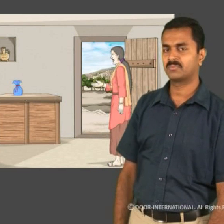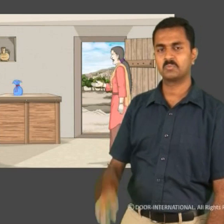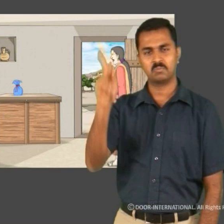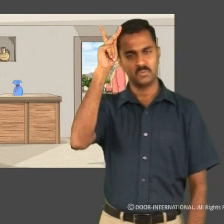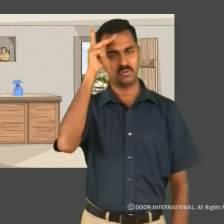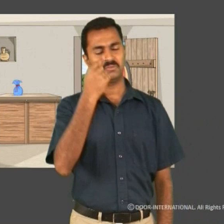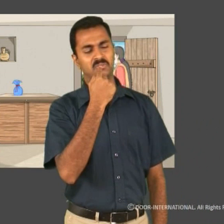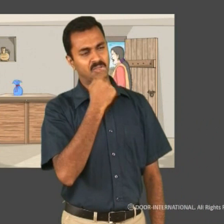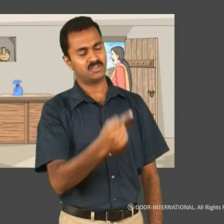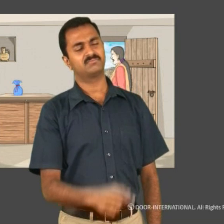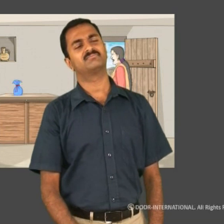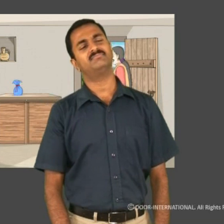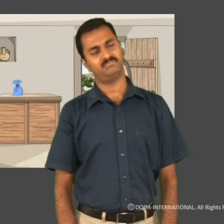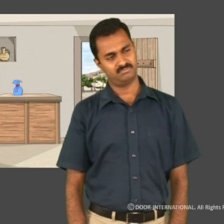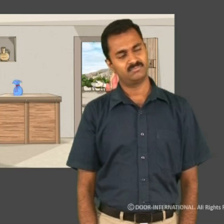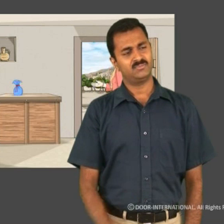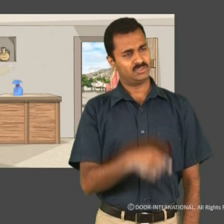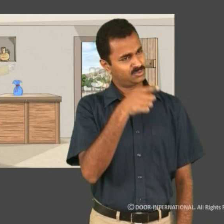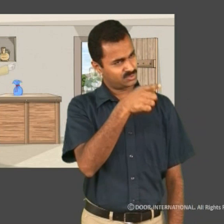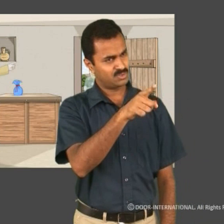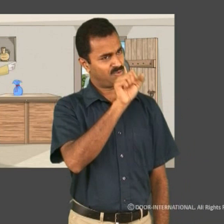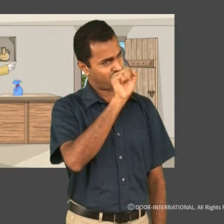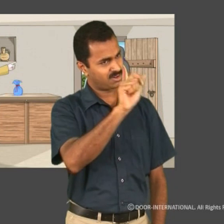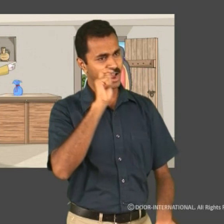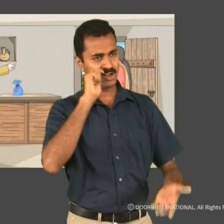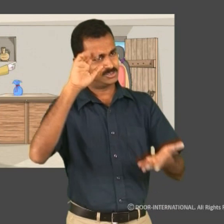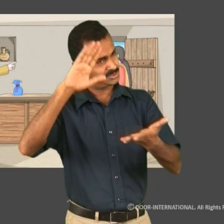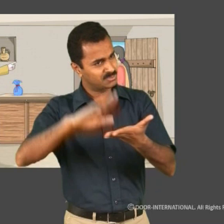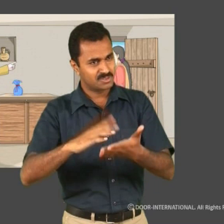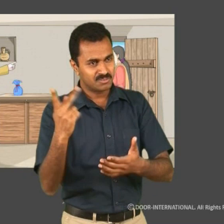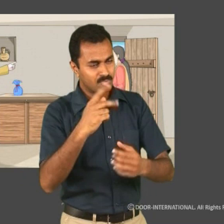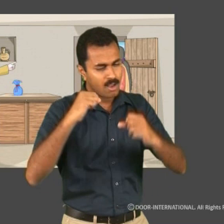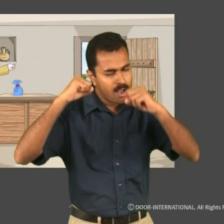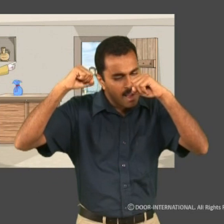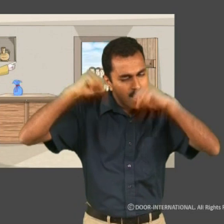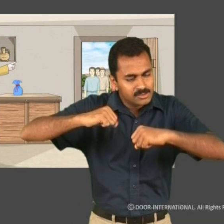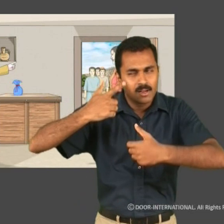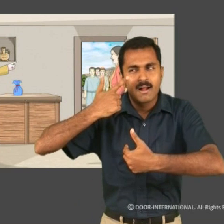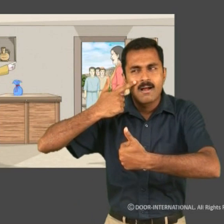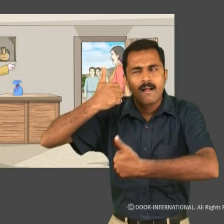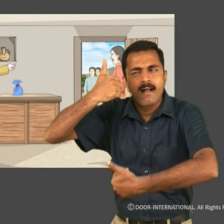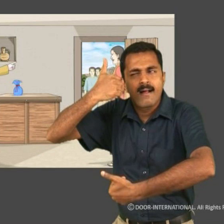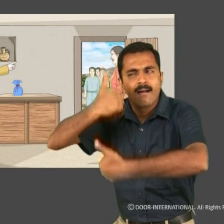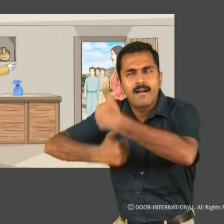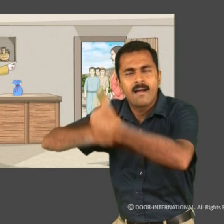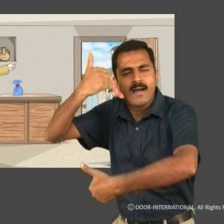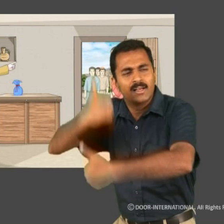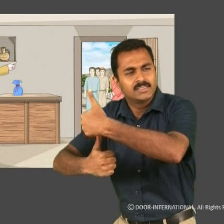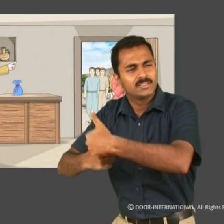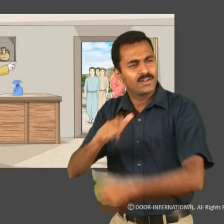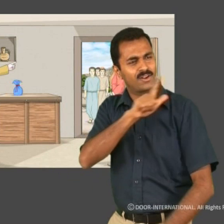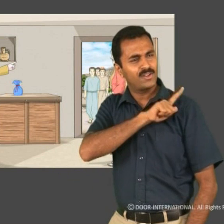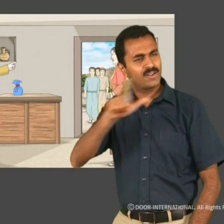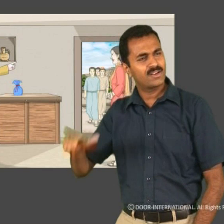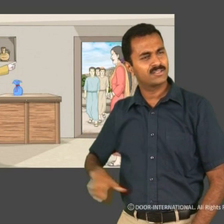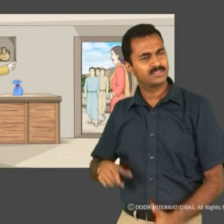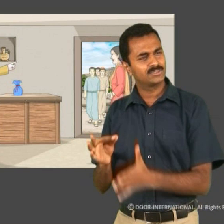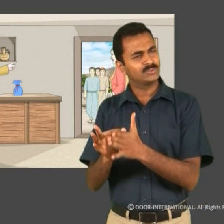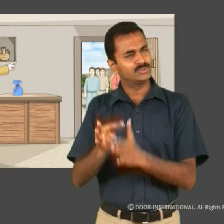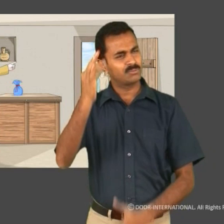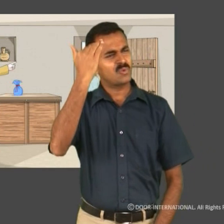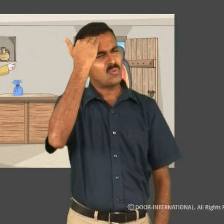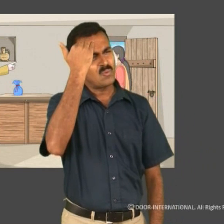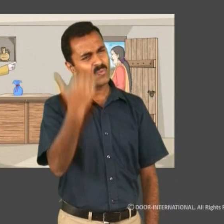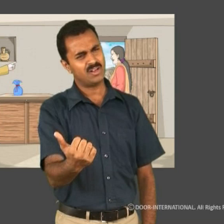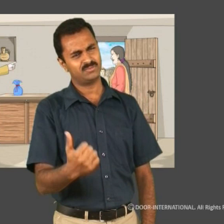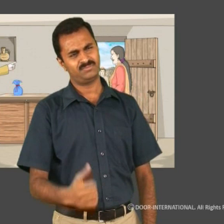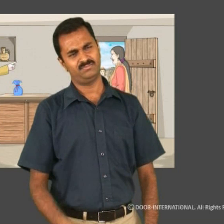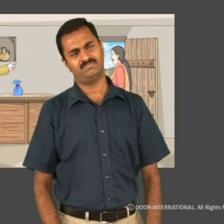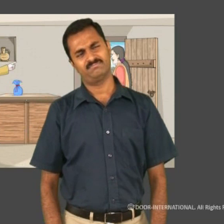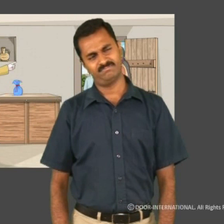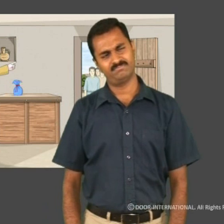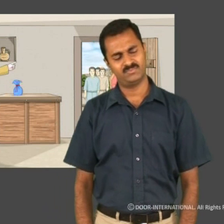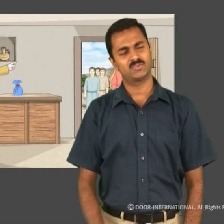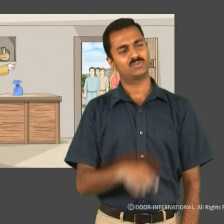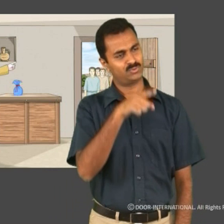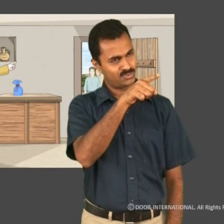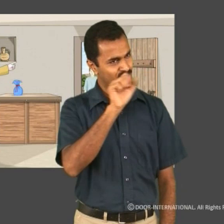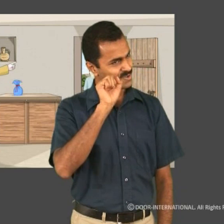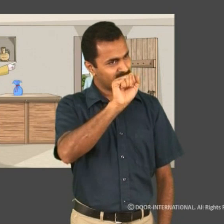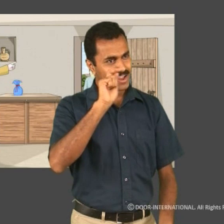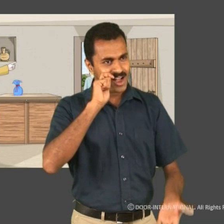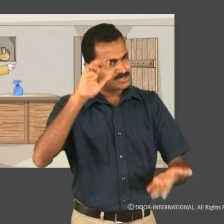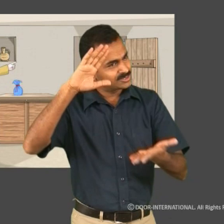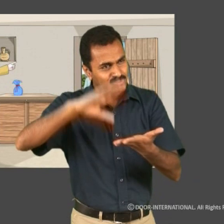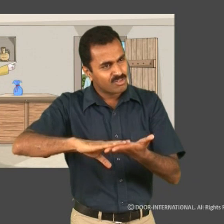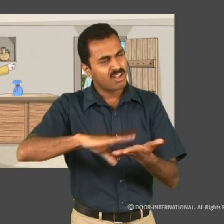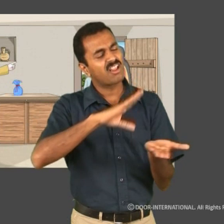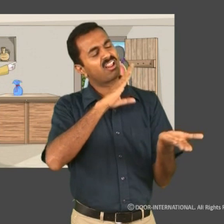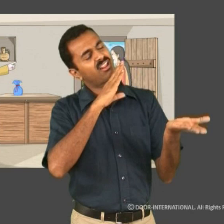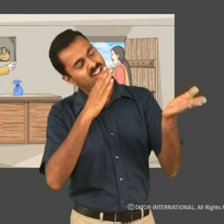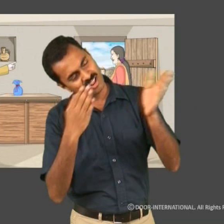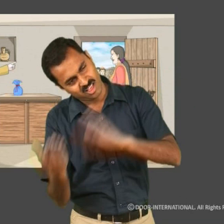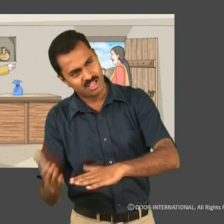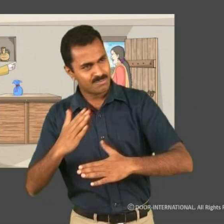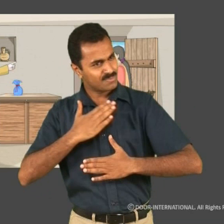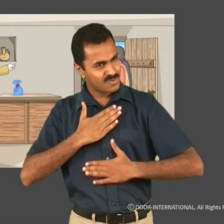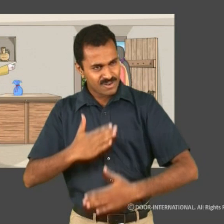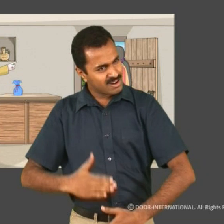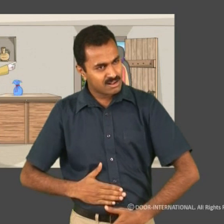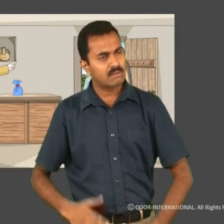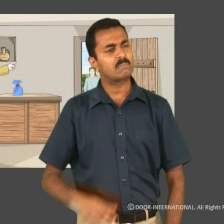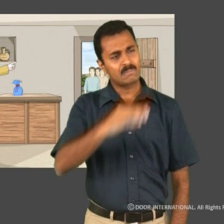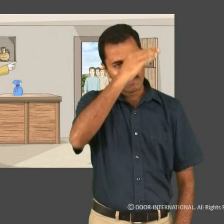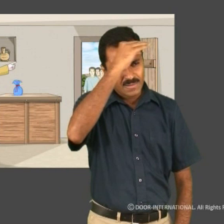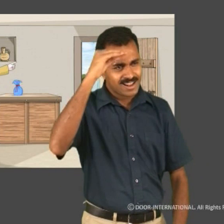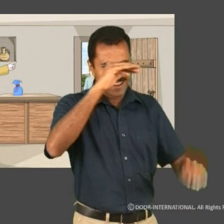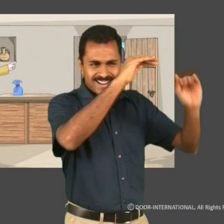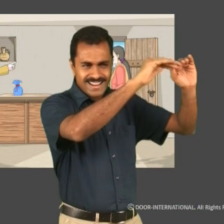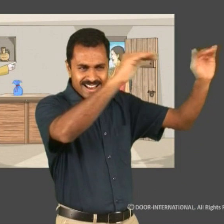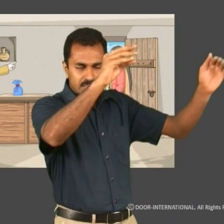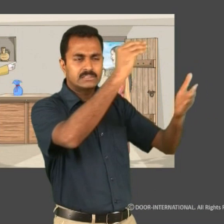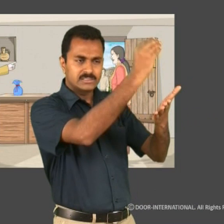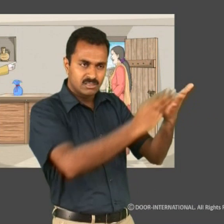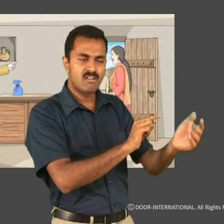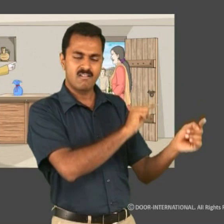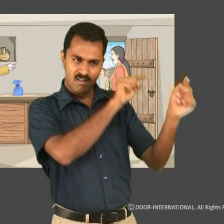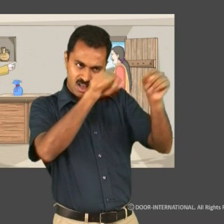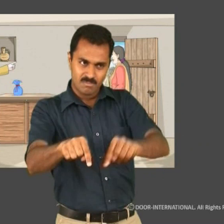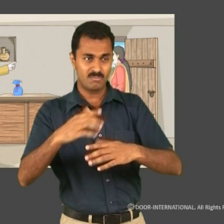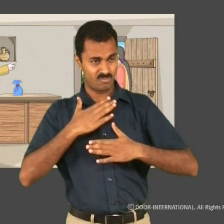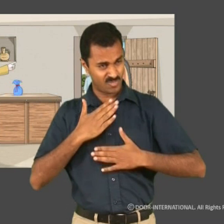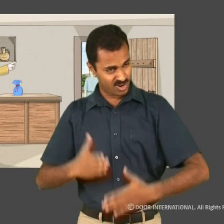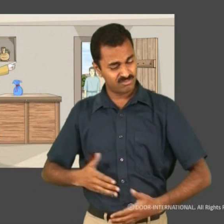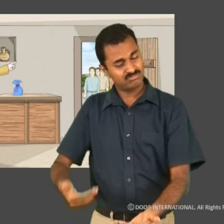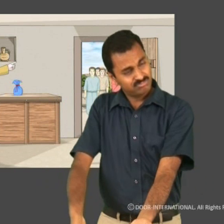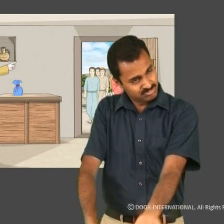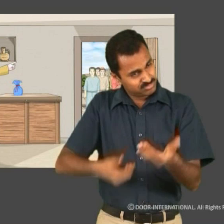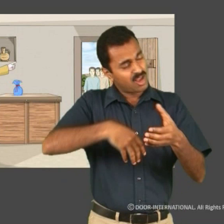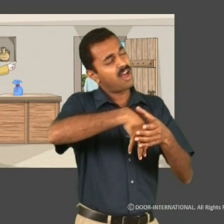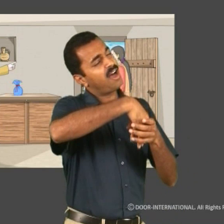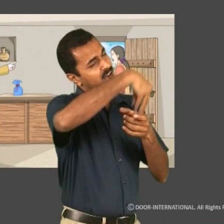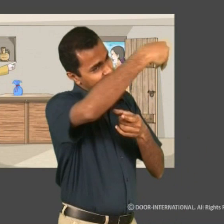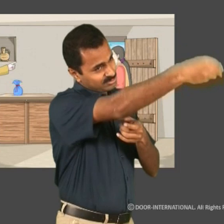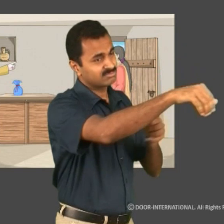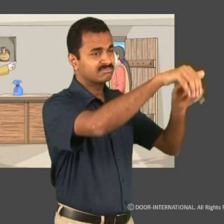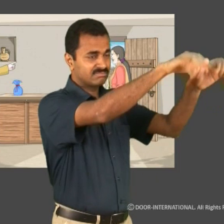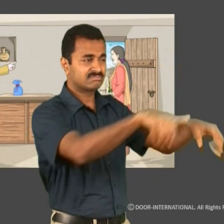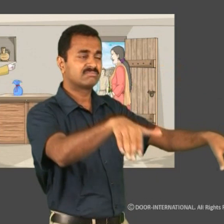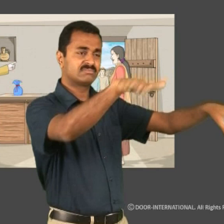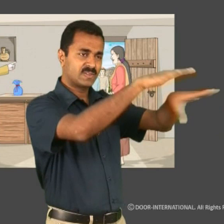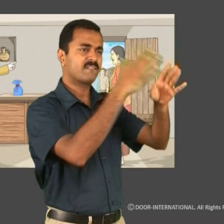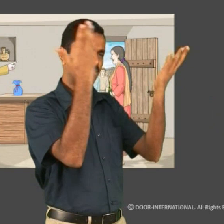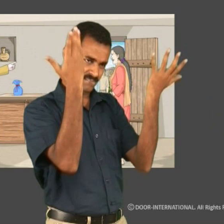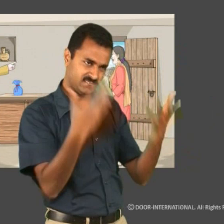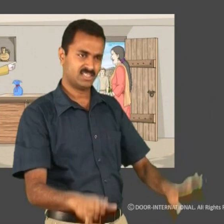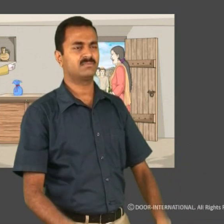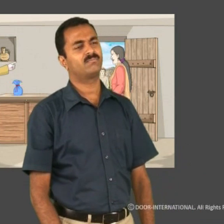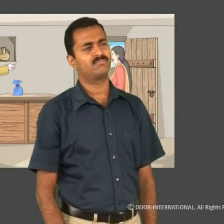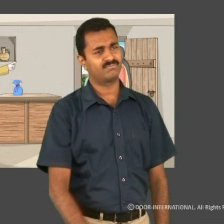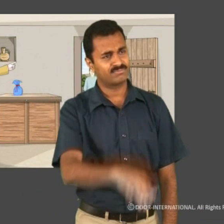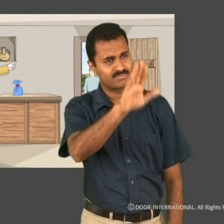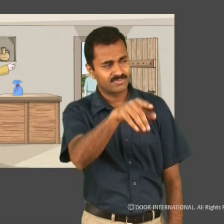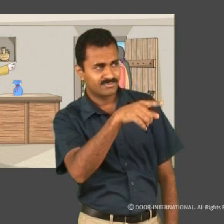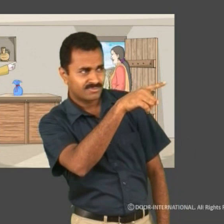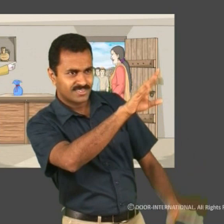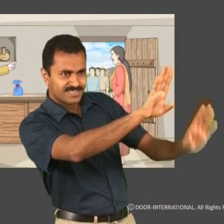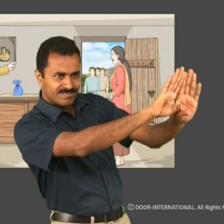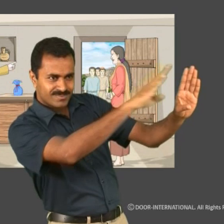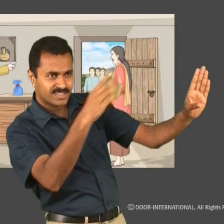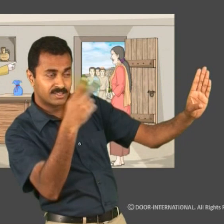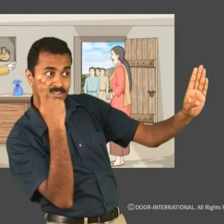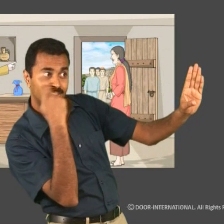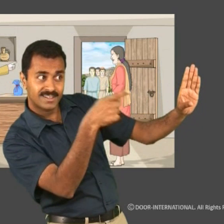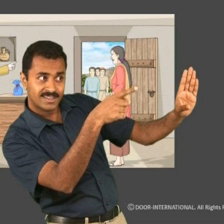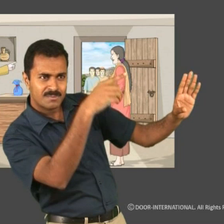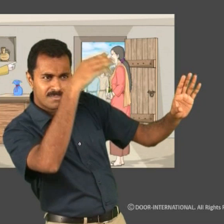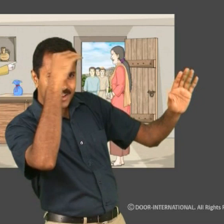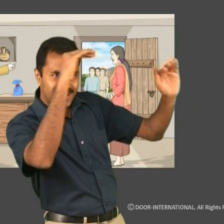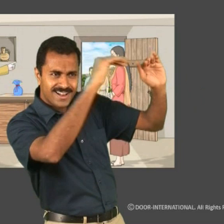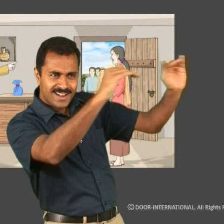“Yes,” she answered, “that is the price.” “How could you agree to test the Spirit of the Lord?”